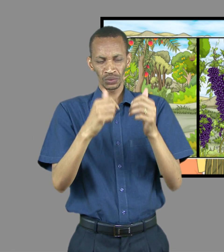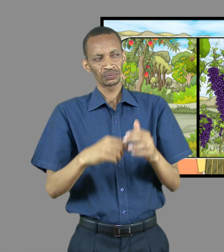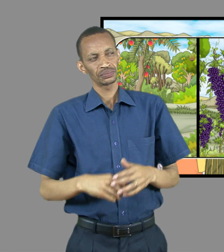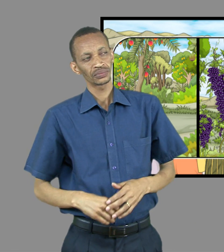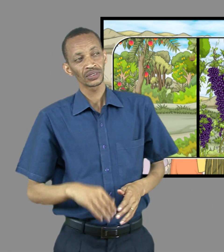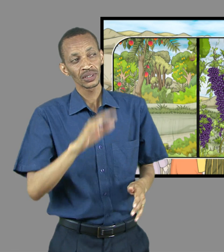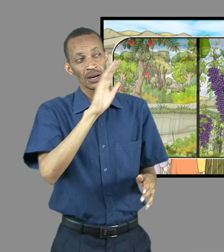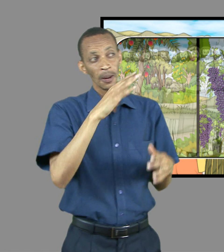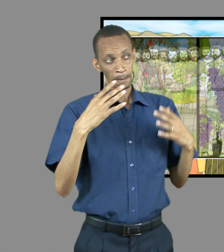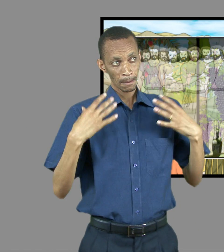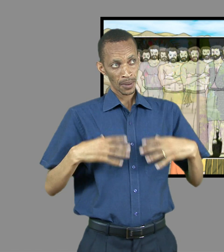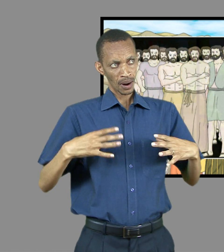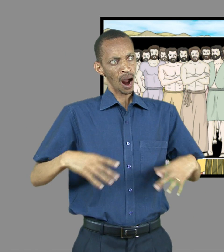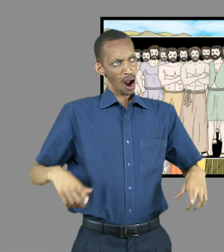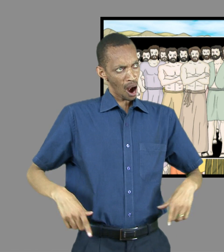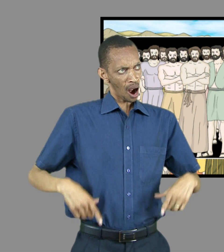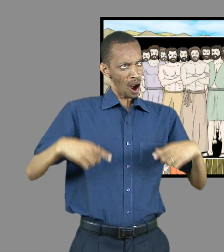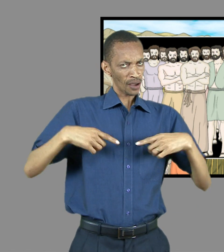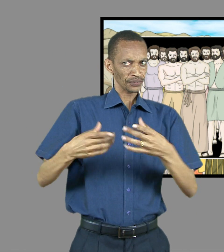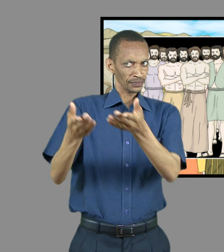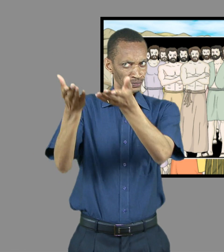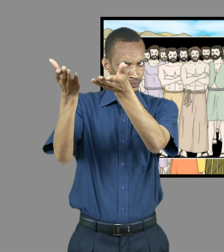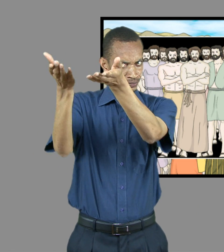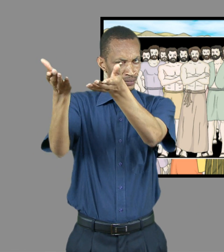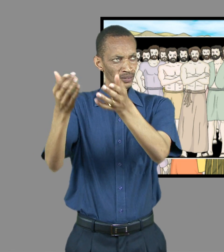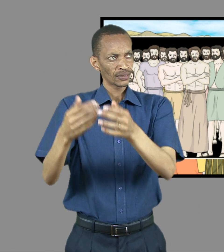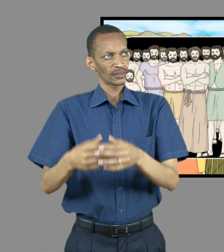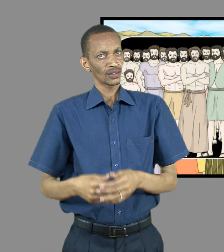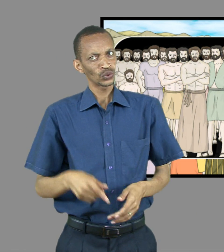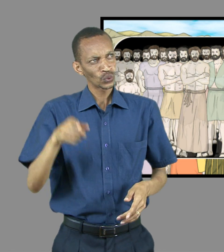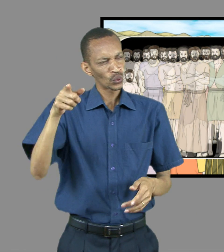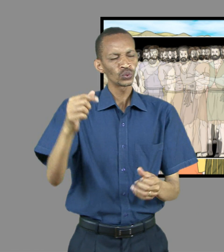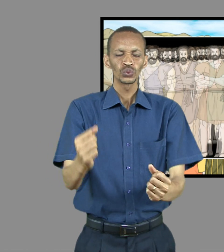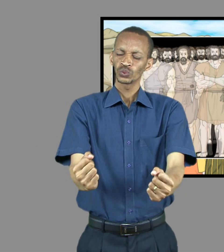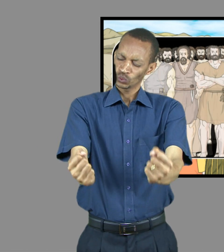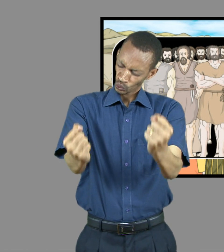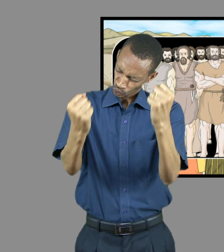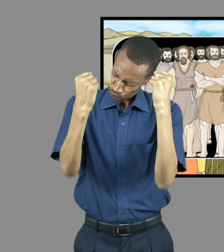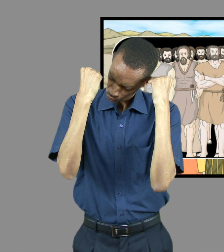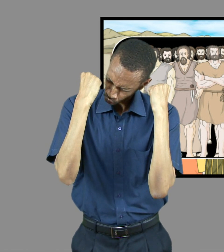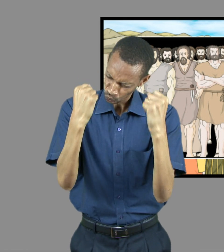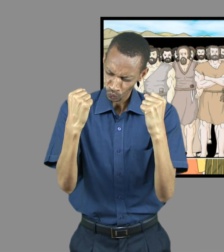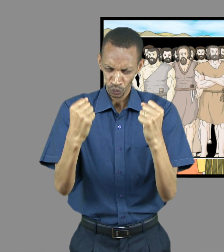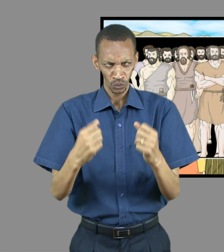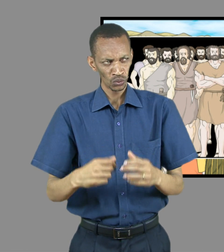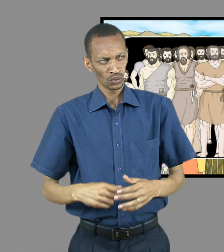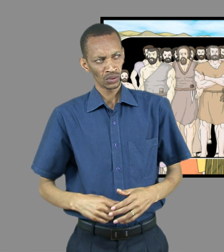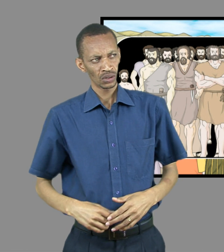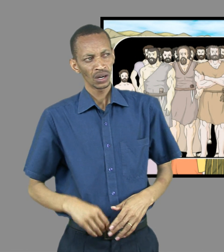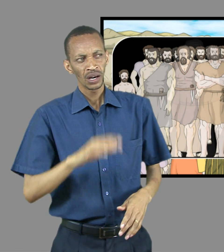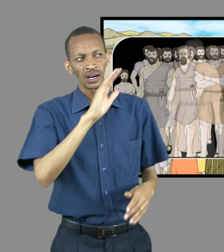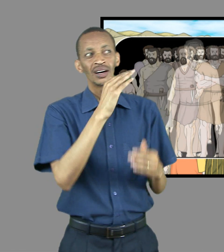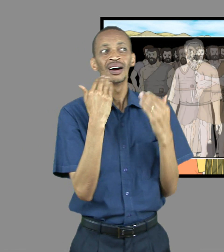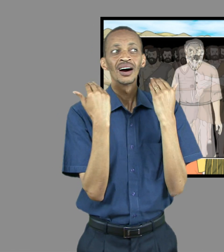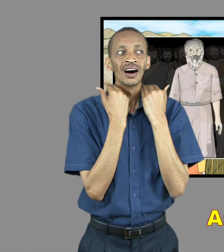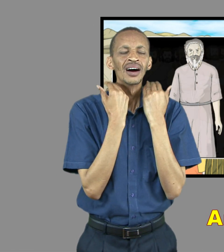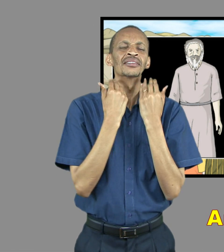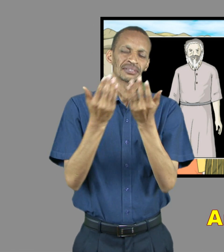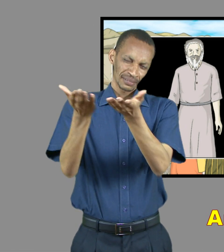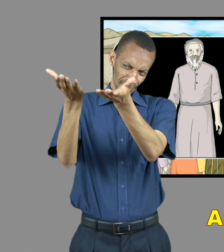Nevertheless, the people living in the land are strong, and the cities are large and fortified.